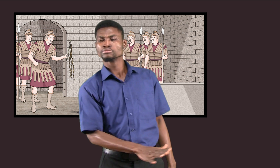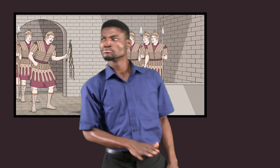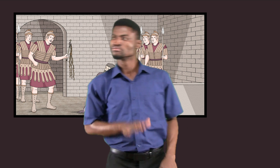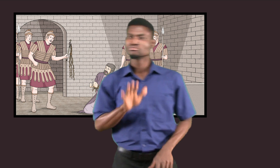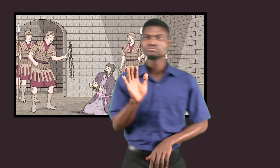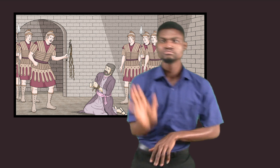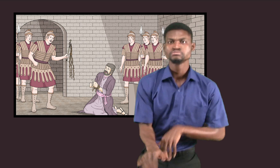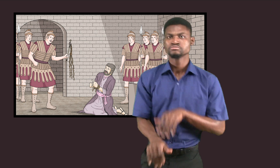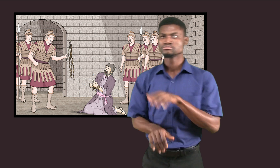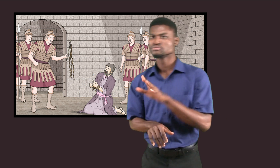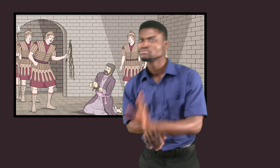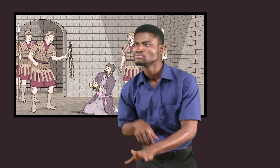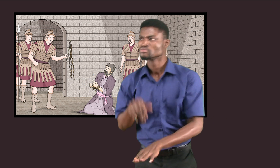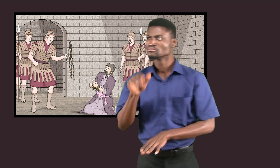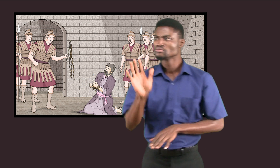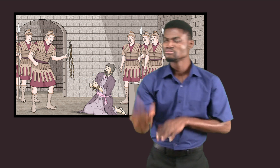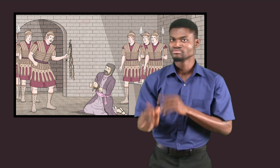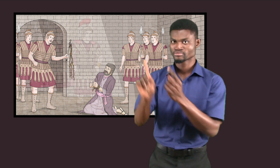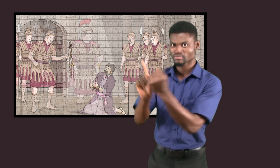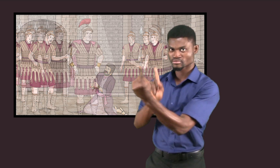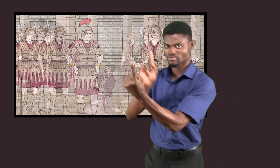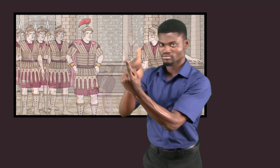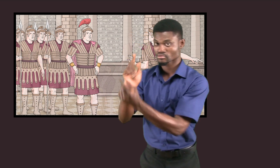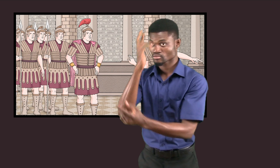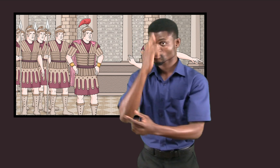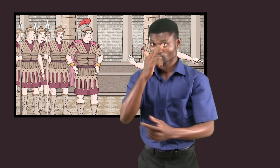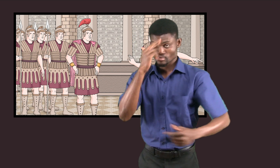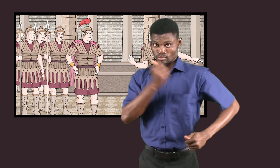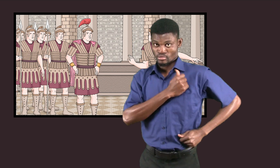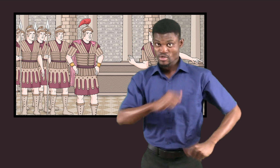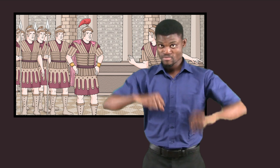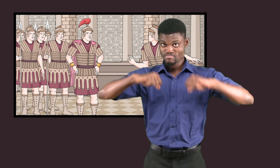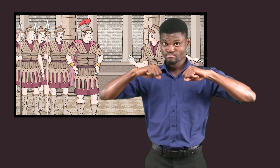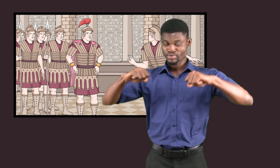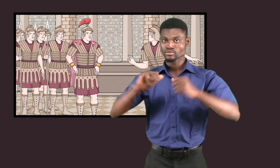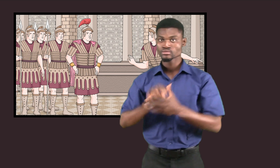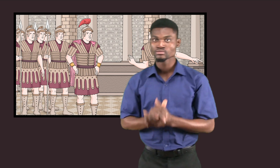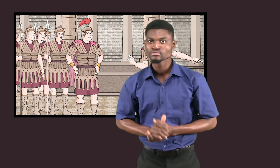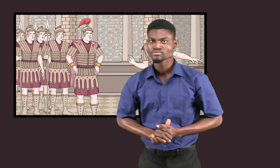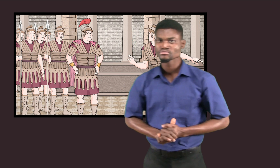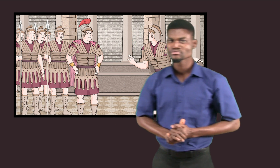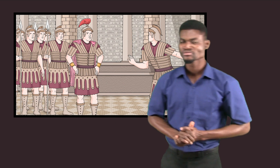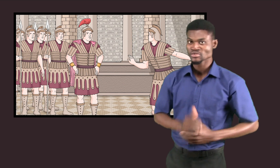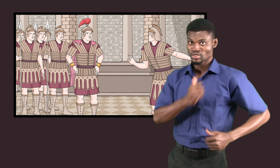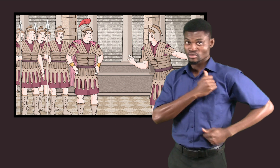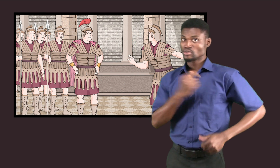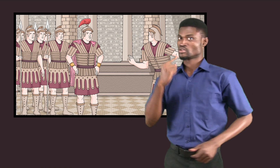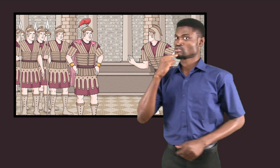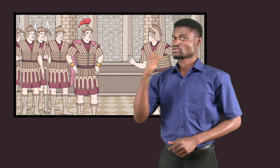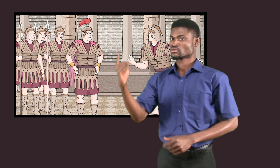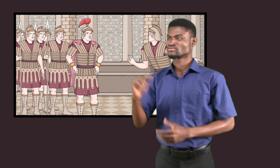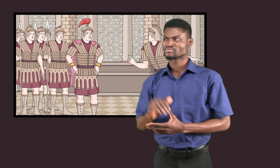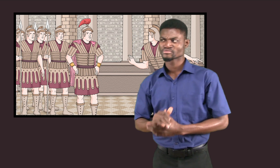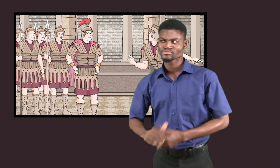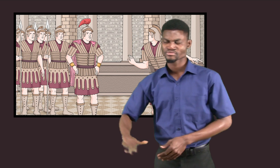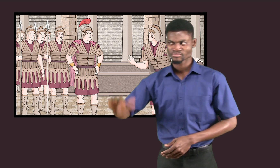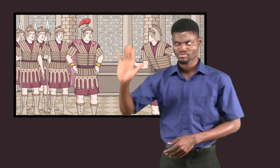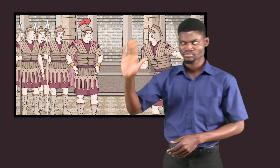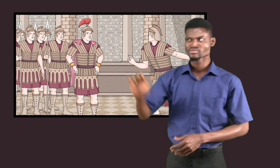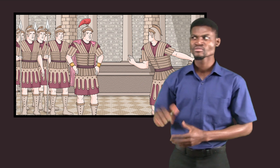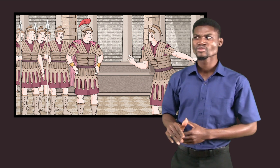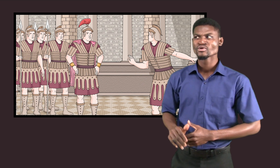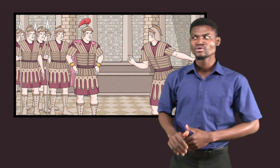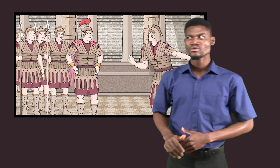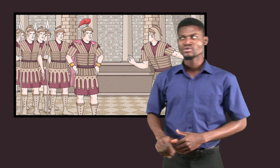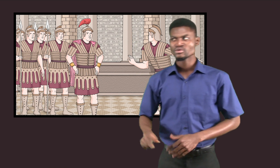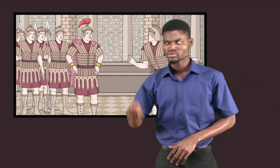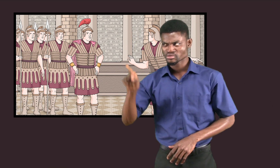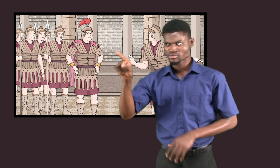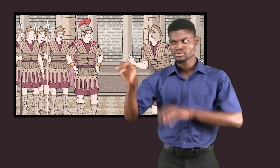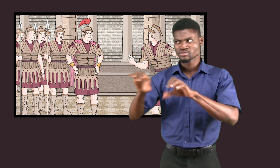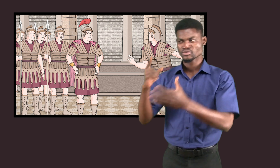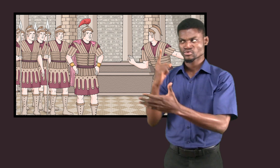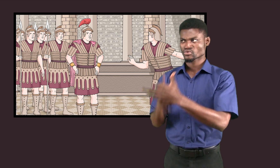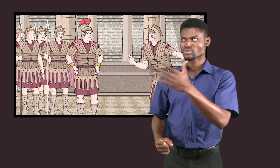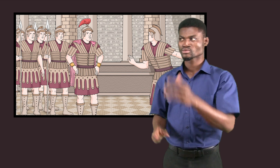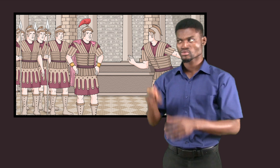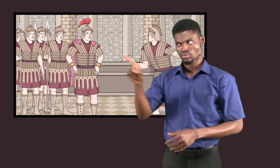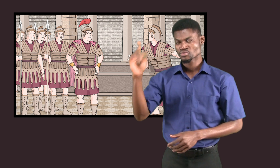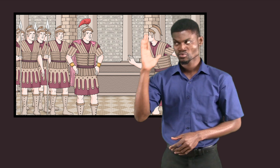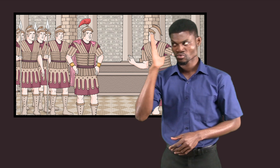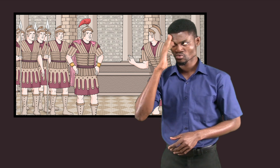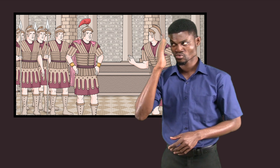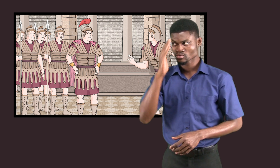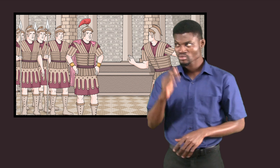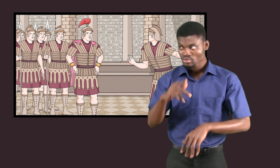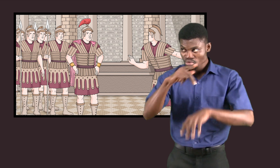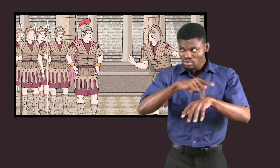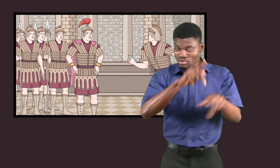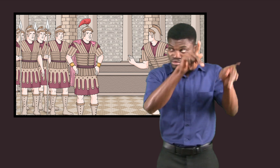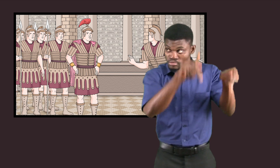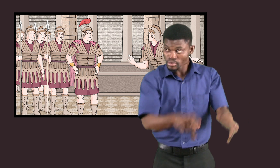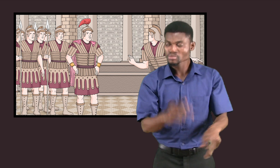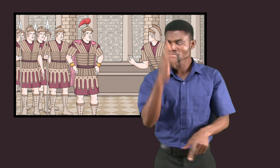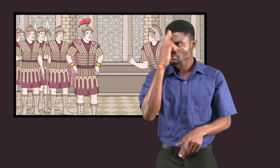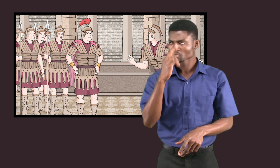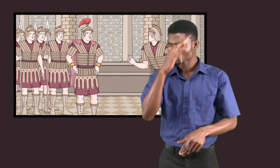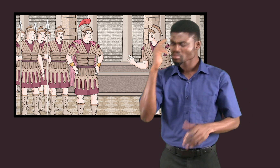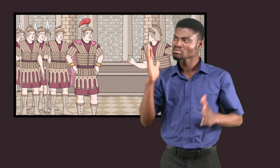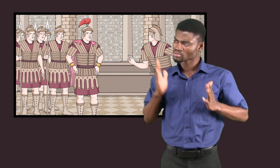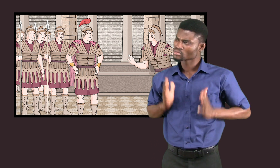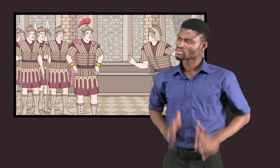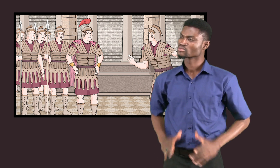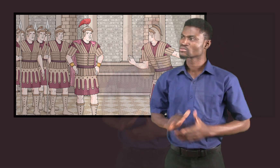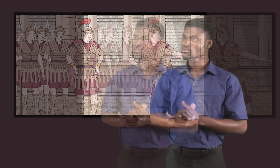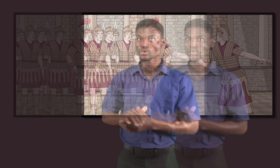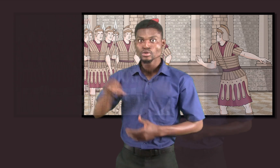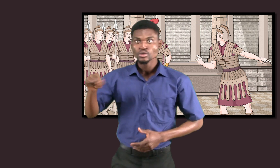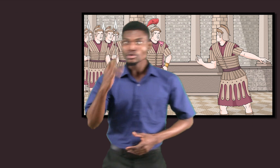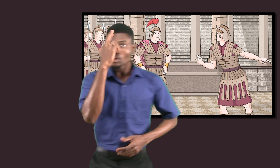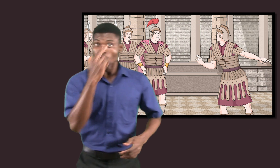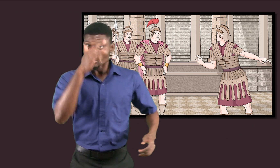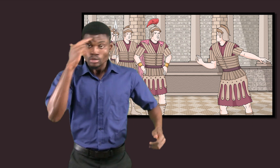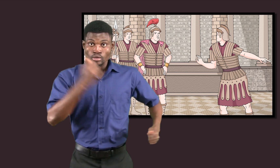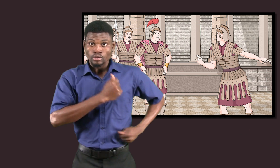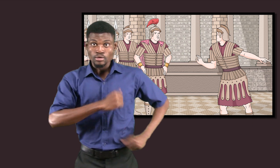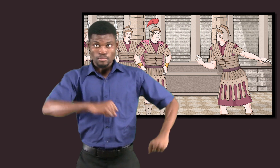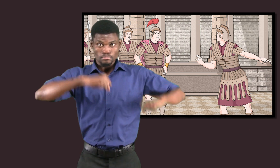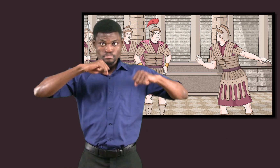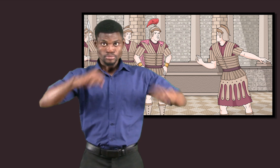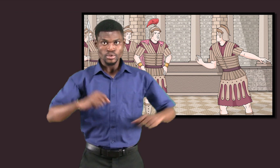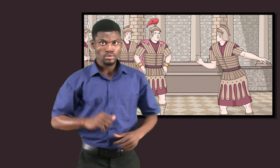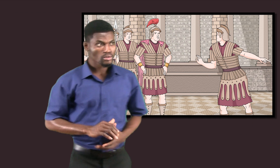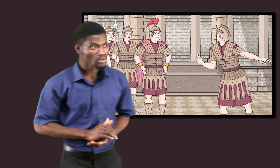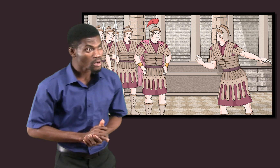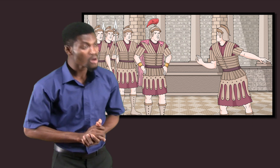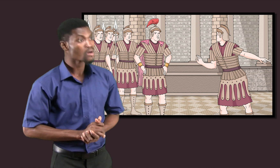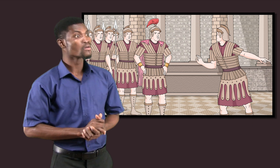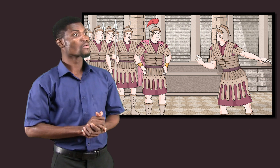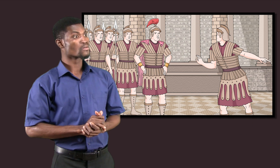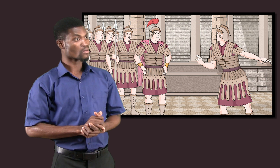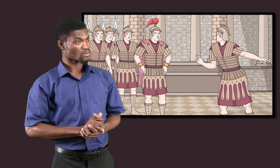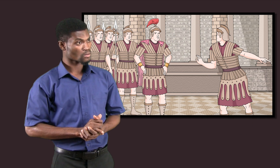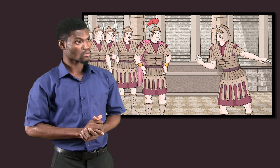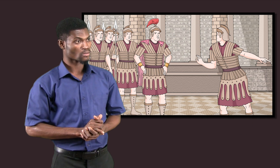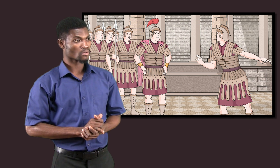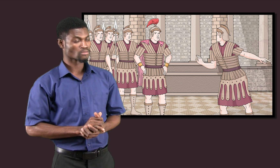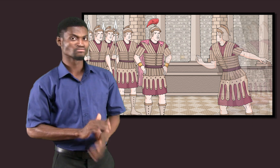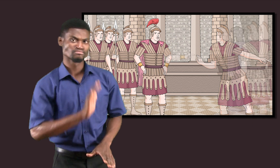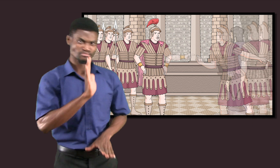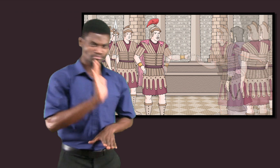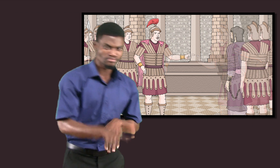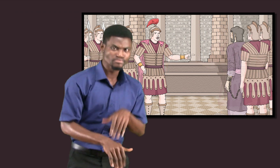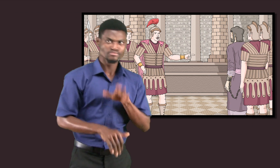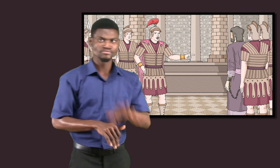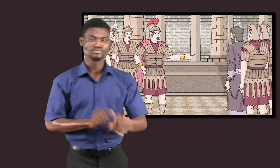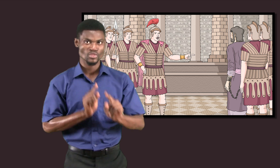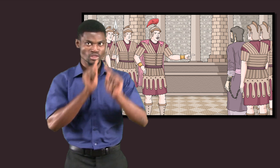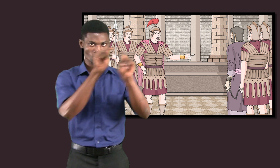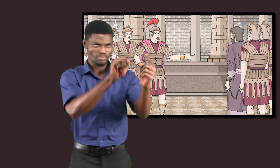On hearing this, the centurion went and reported it to the commander. “What are you going to do?” he said. “This man is a Roman citizen.”